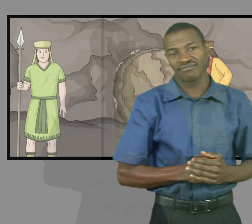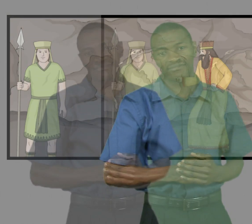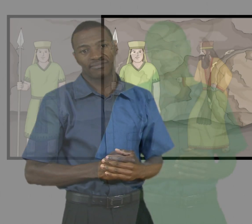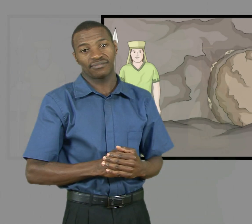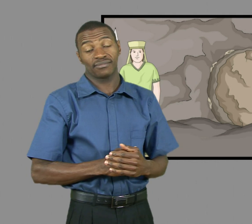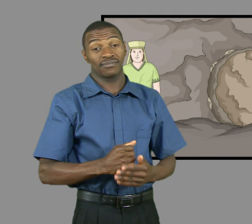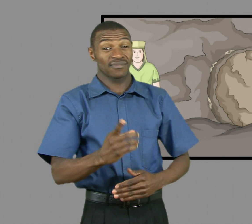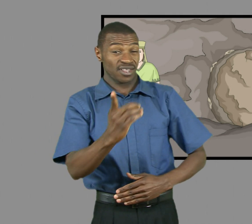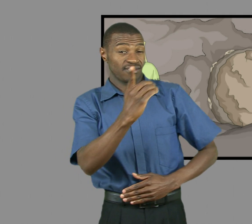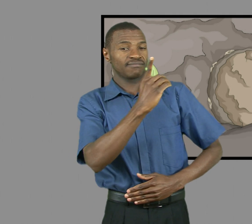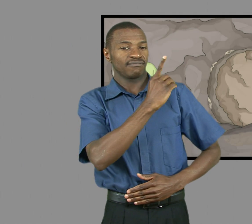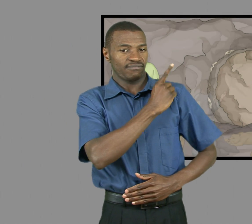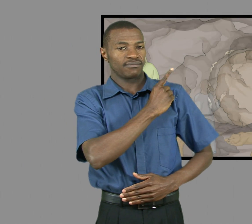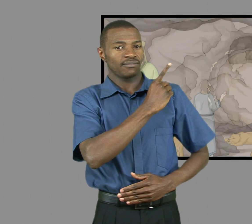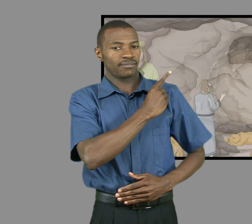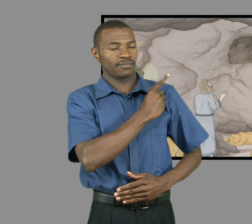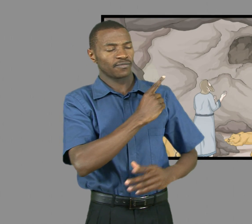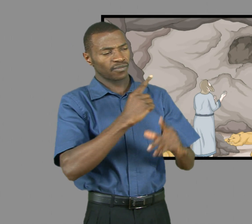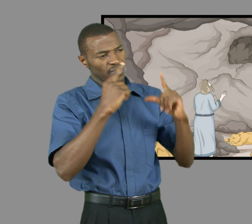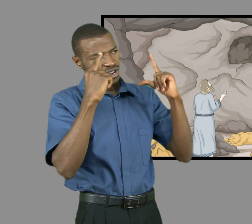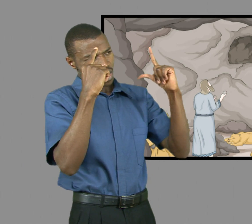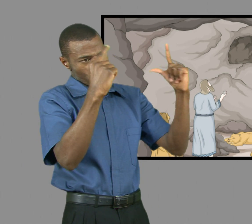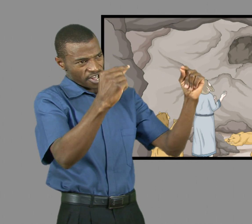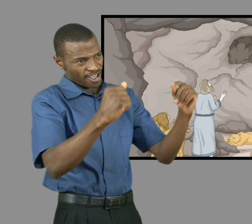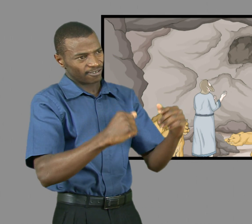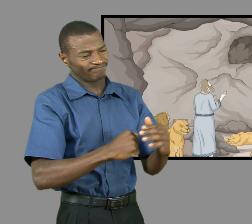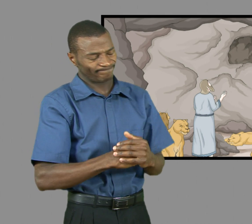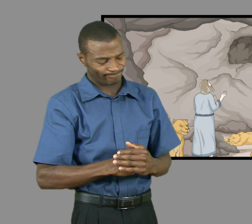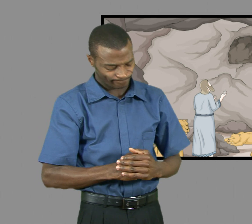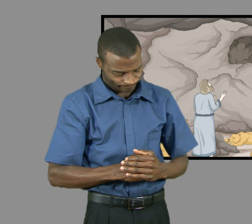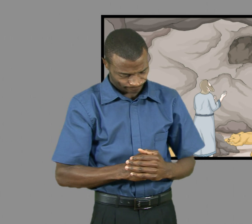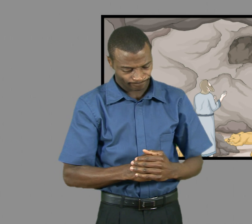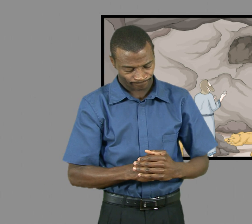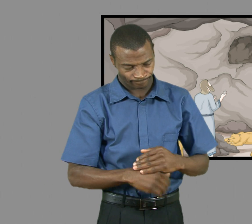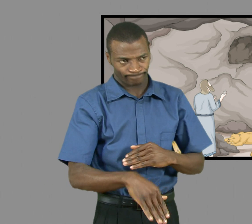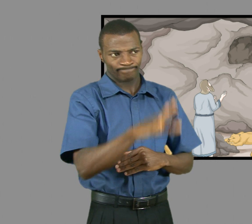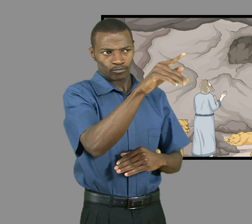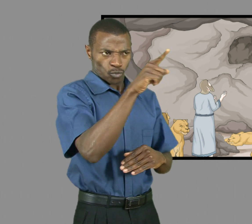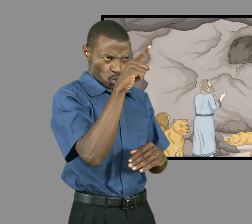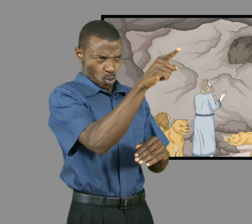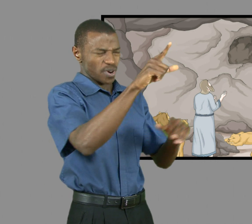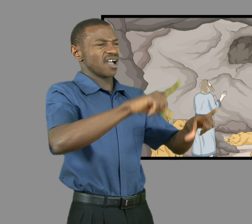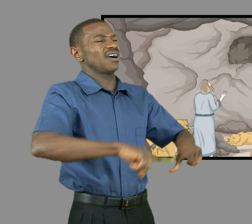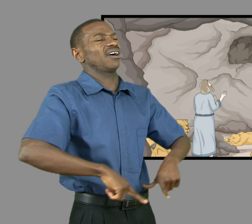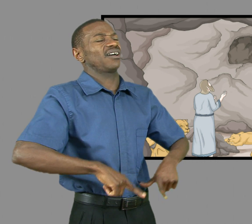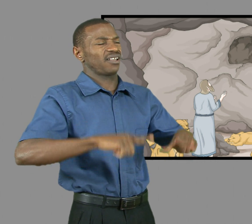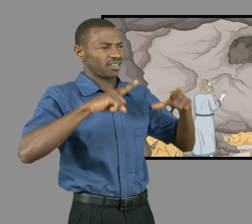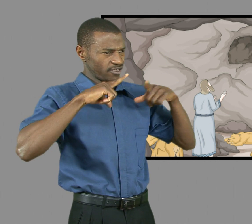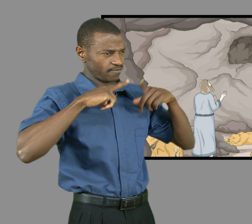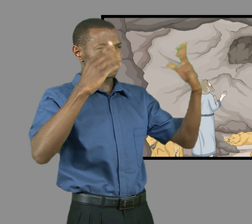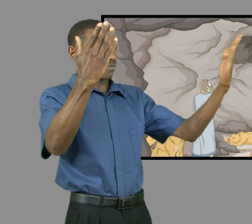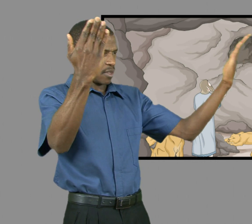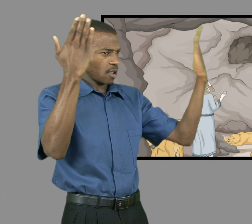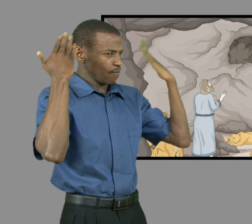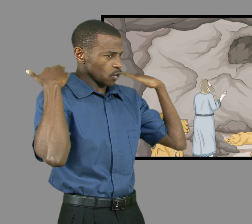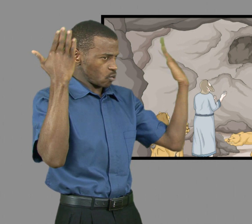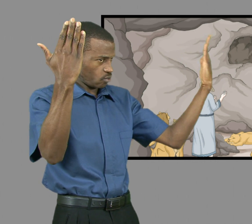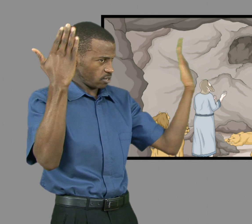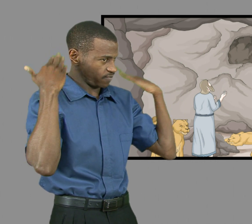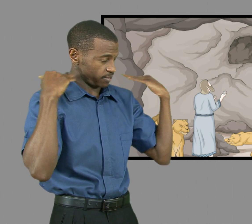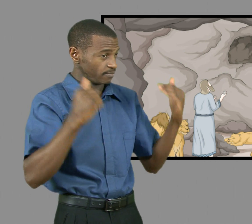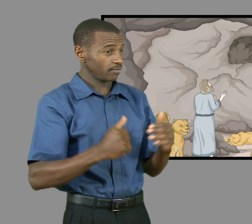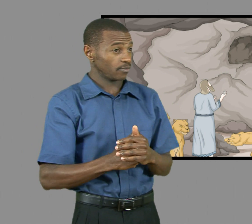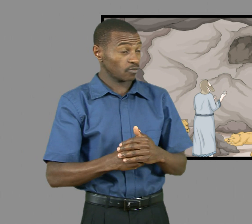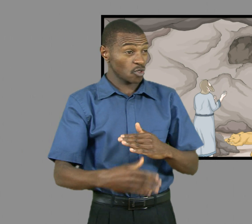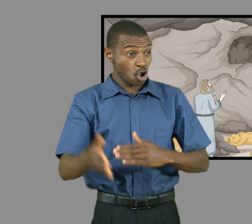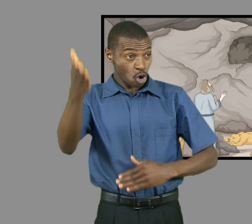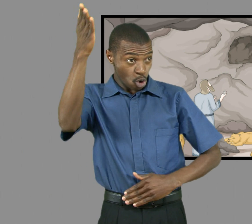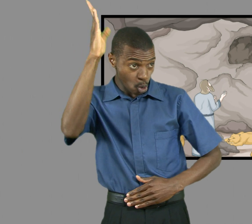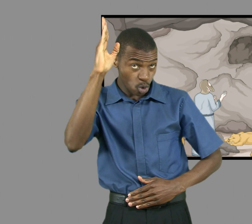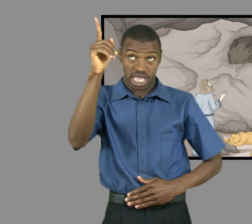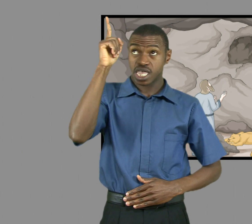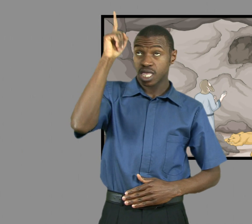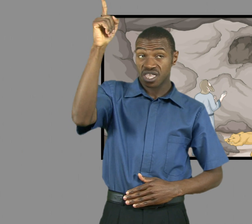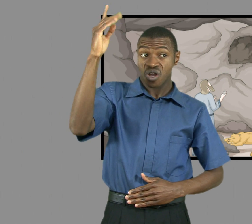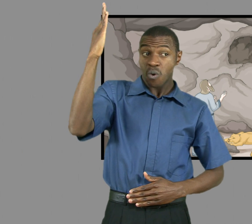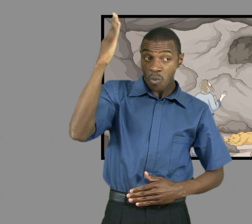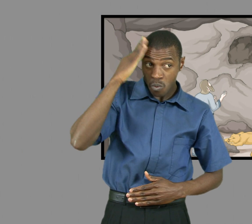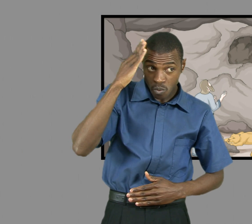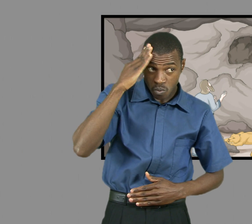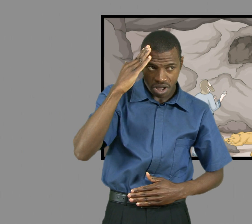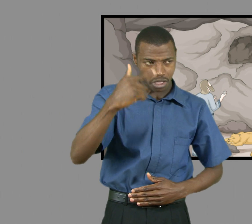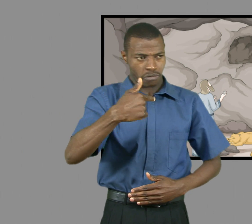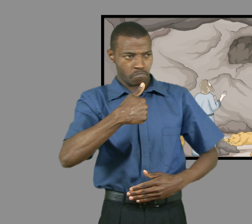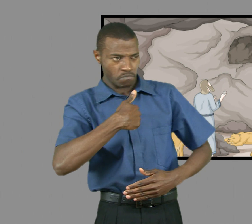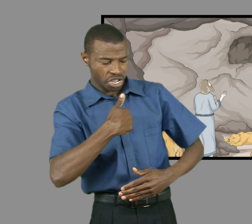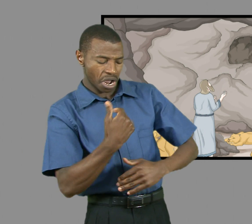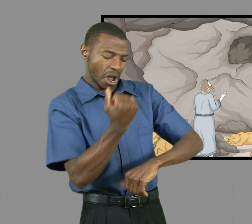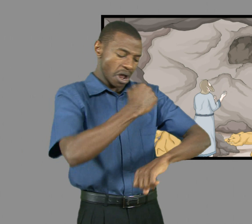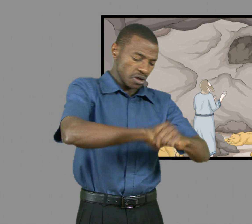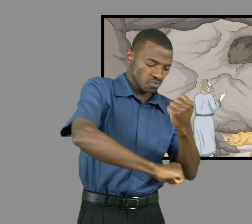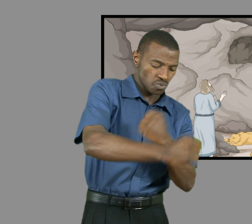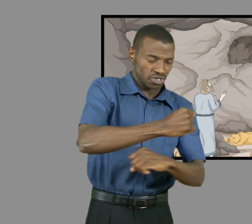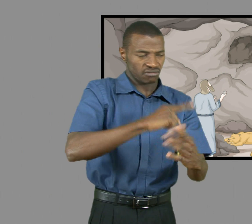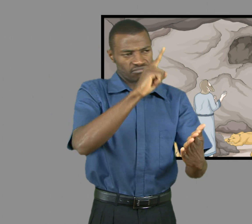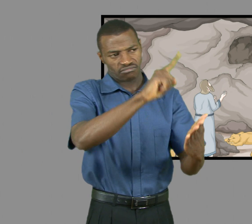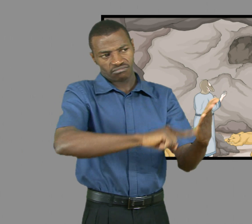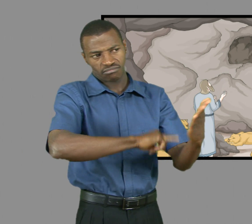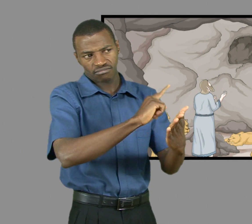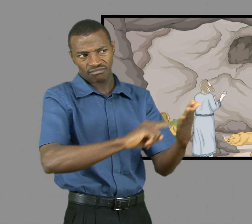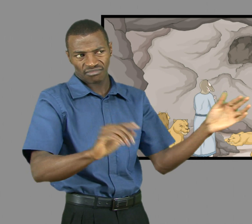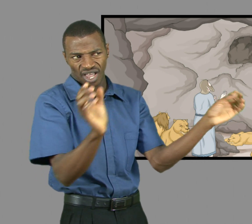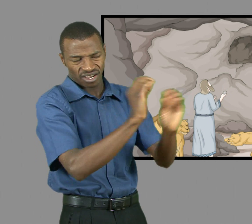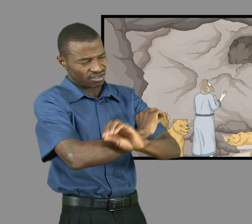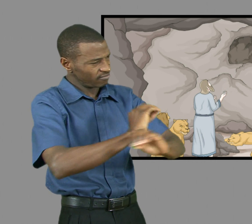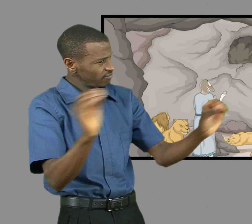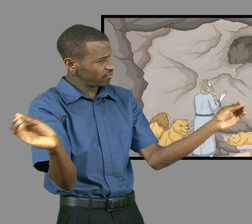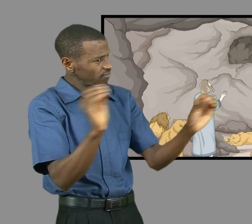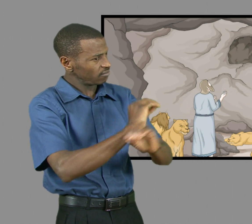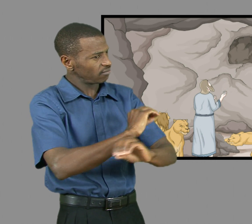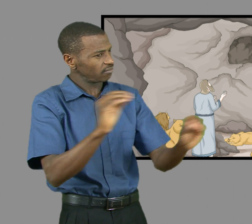Then Daniel replied, “O king, may you live forever!